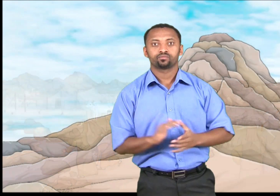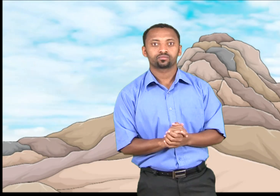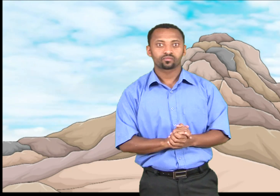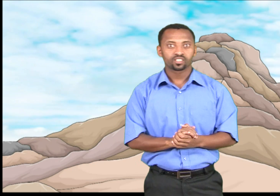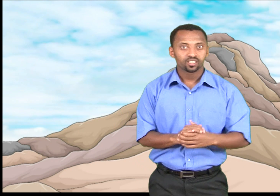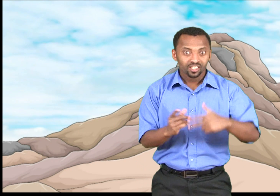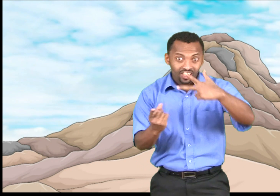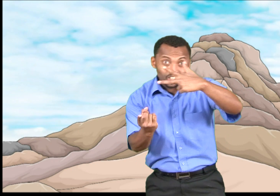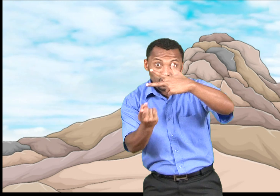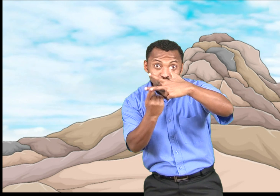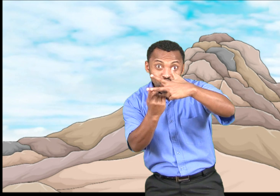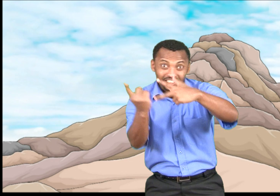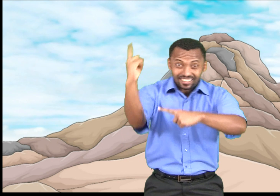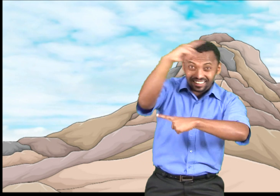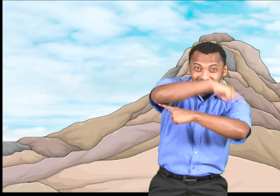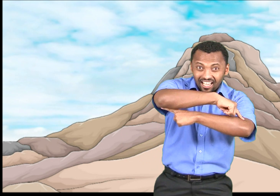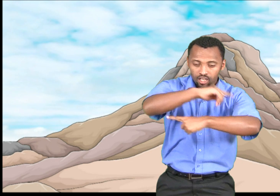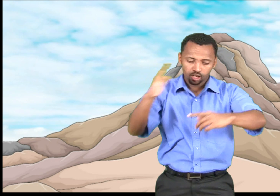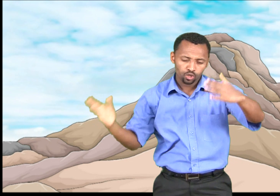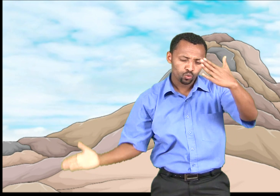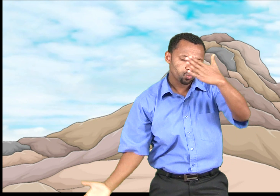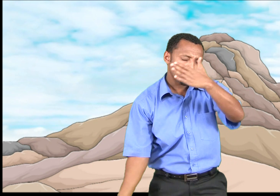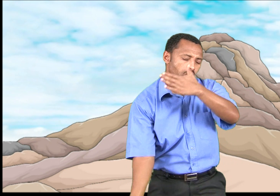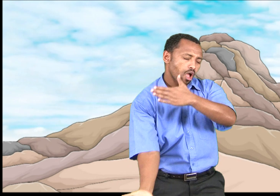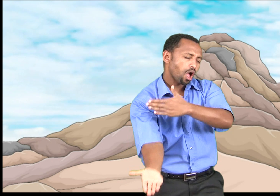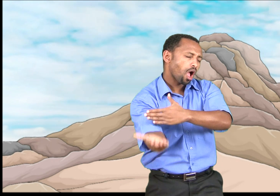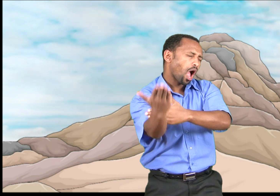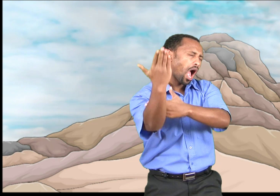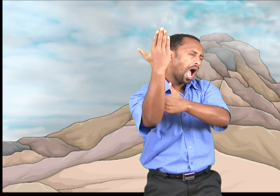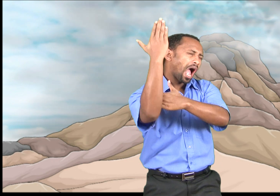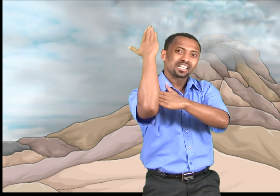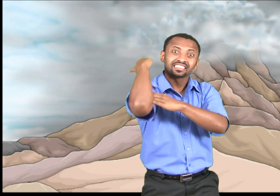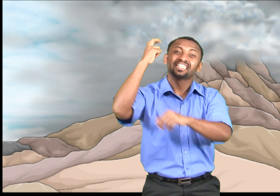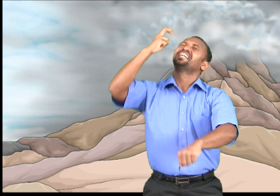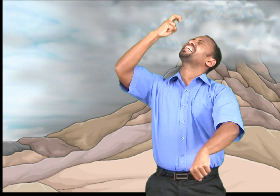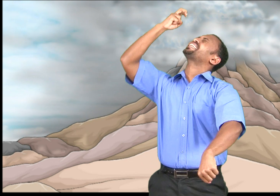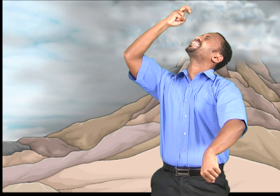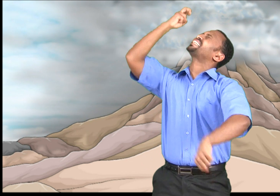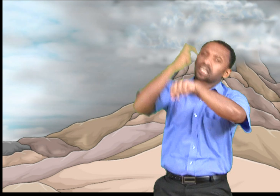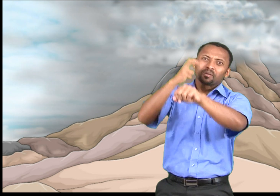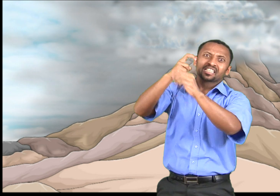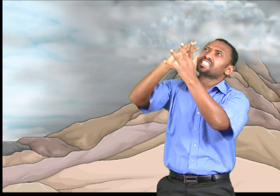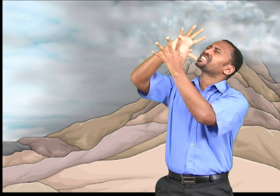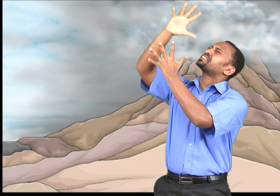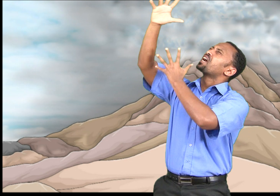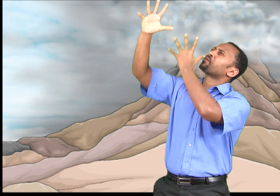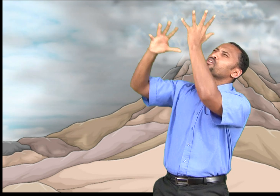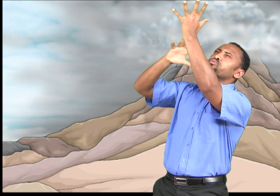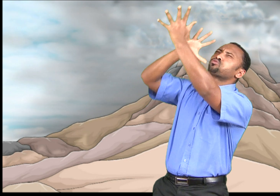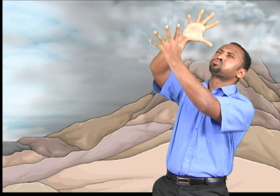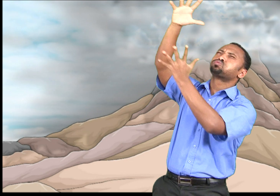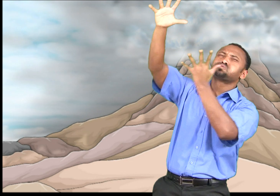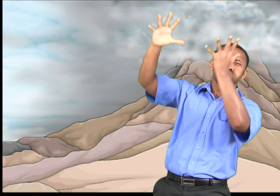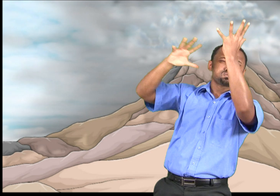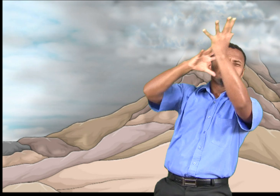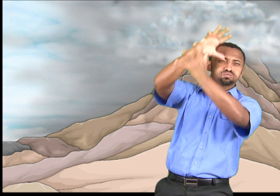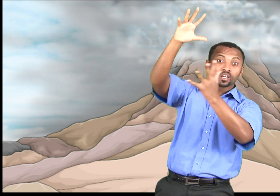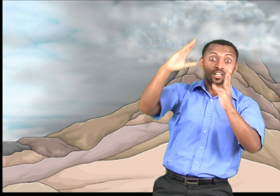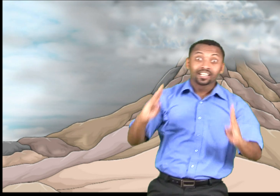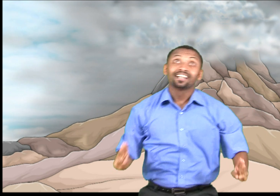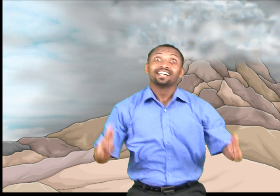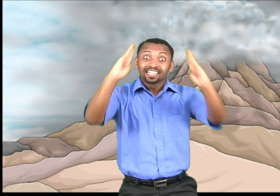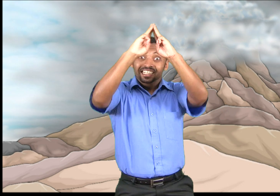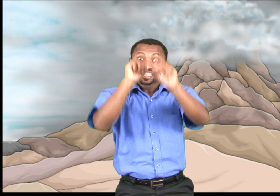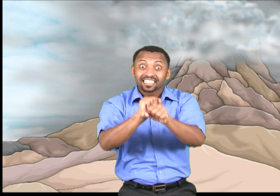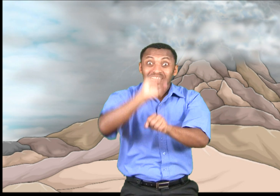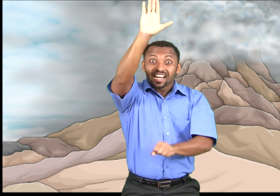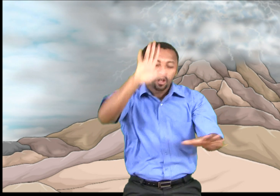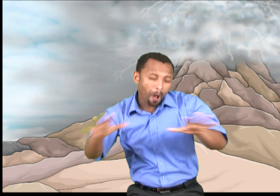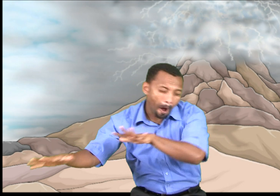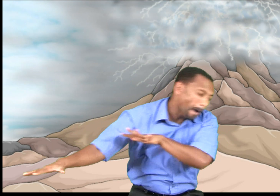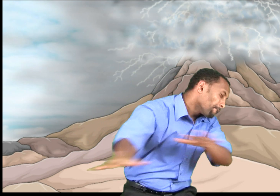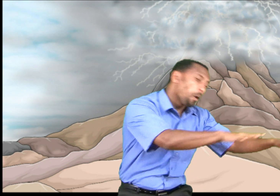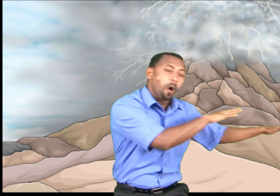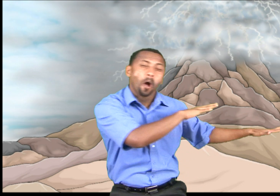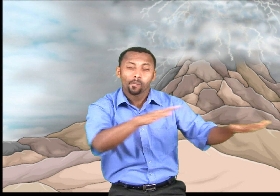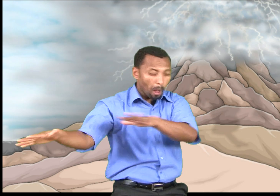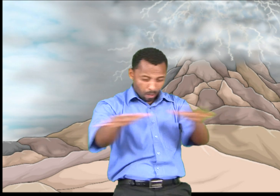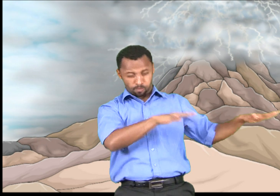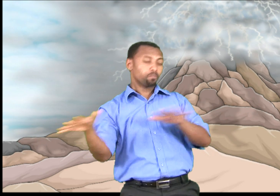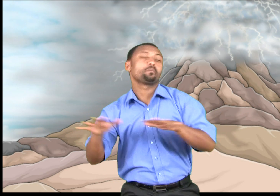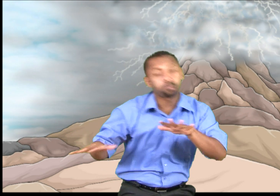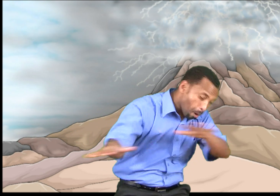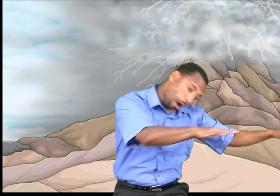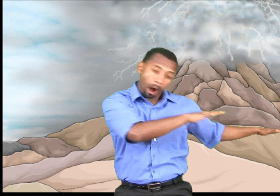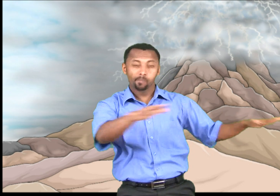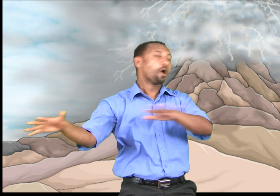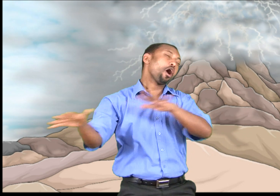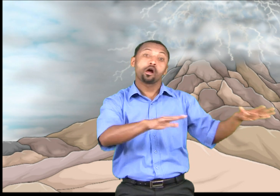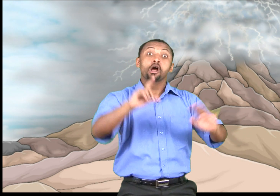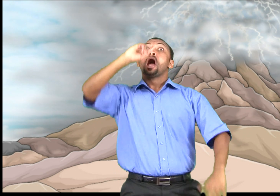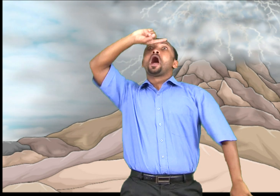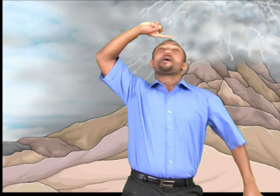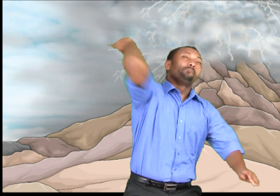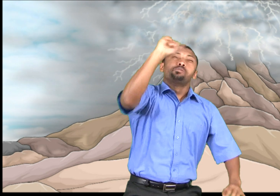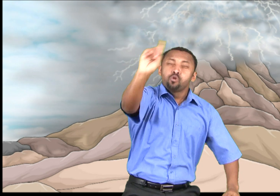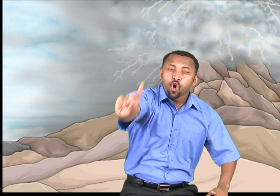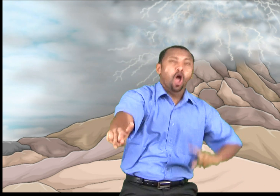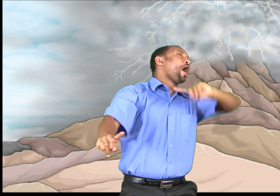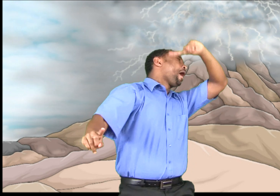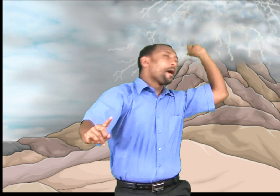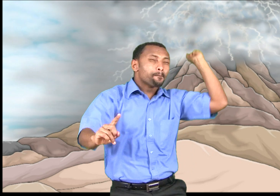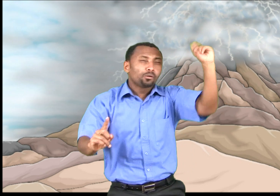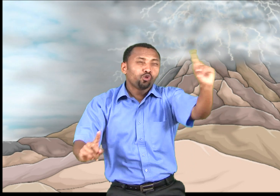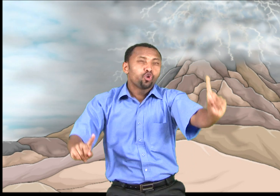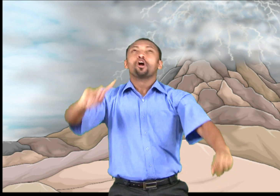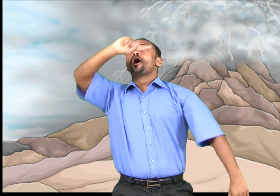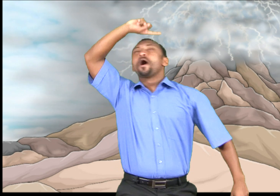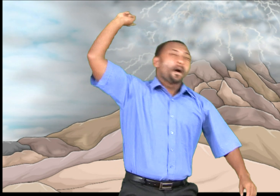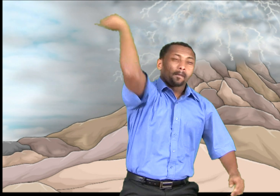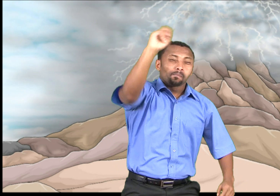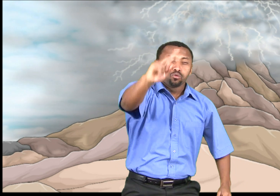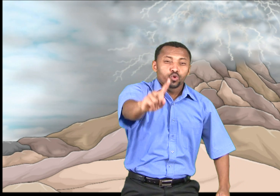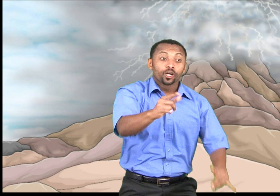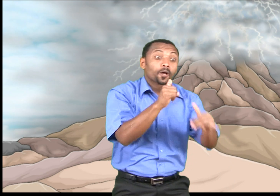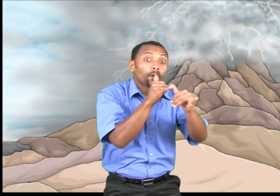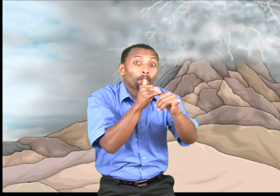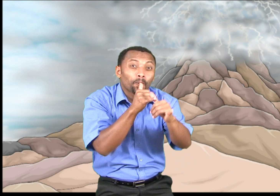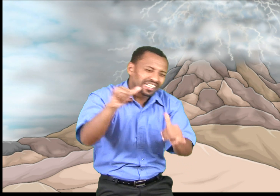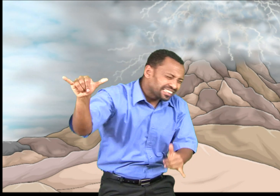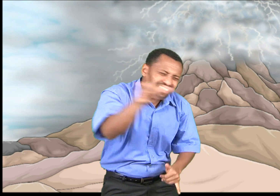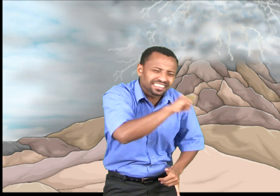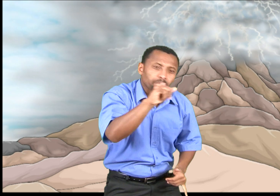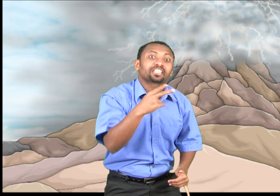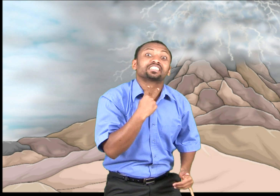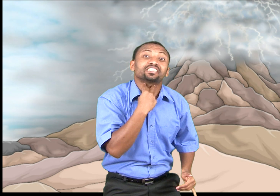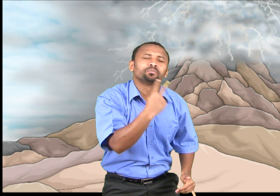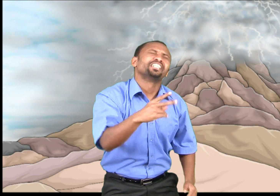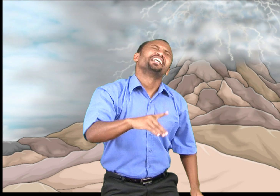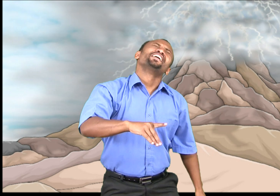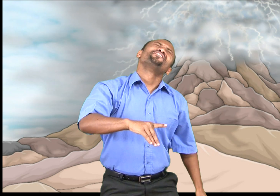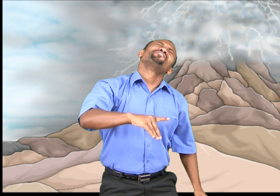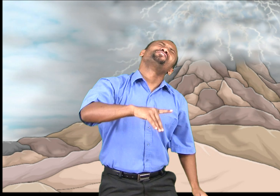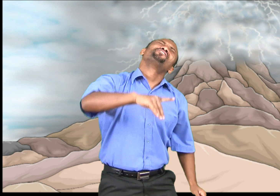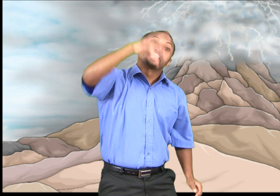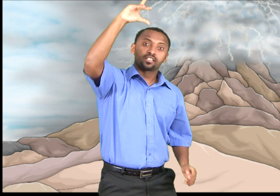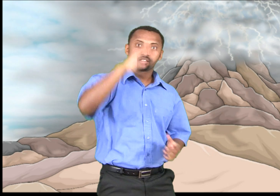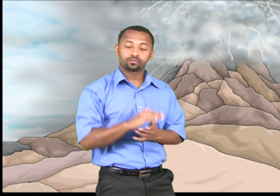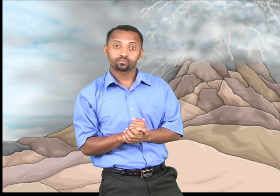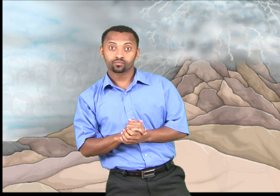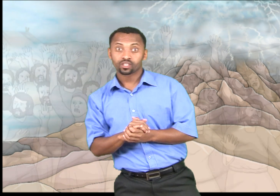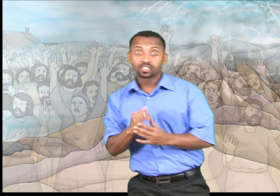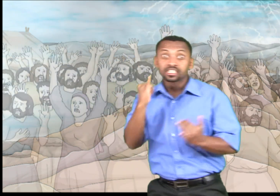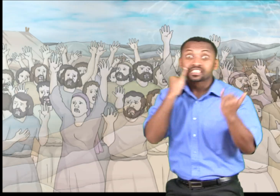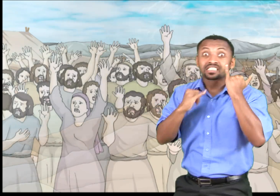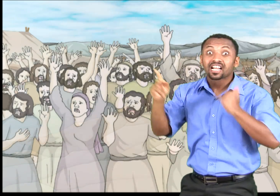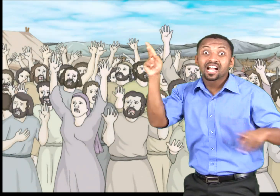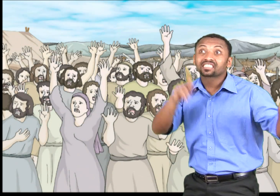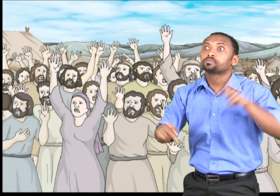On the third day, when morning came, there was thunder and lightning.